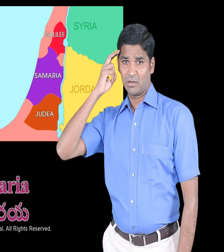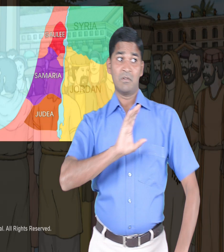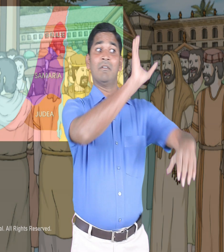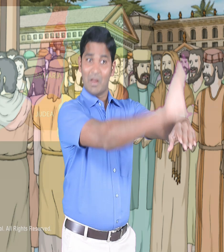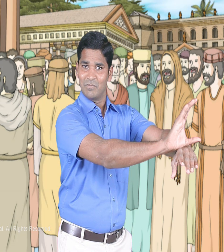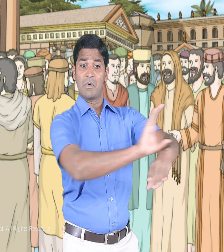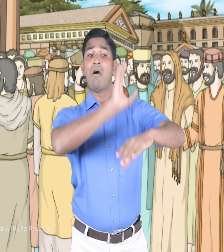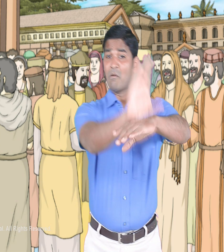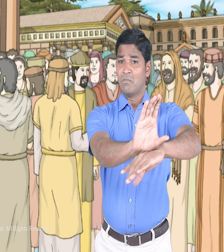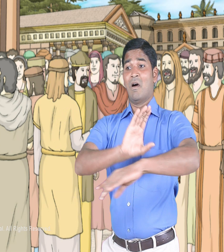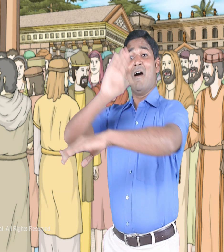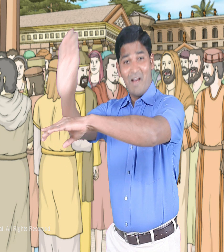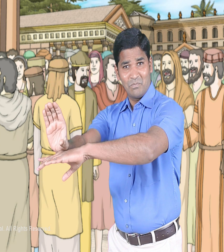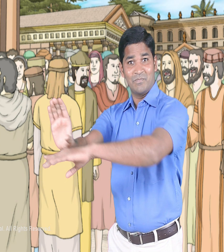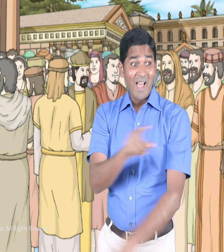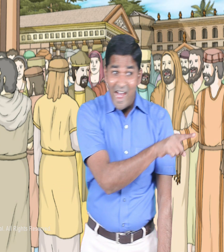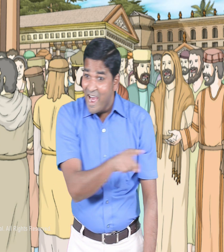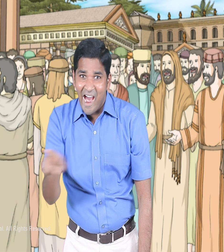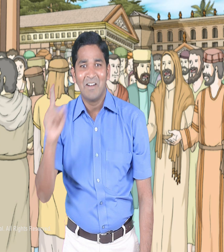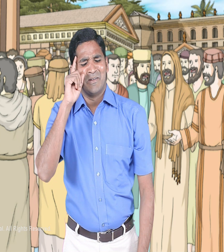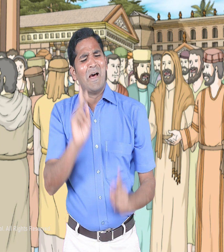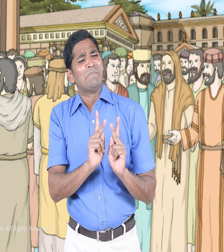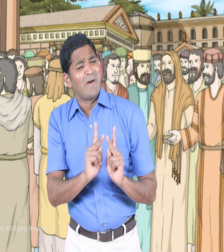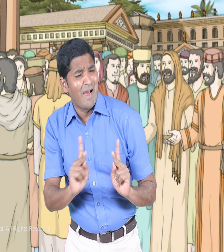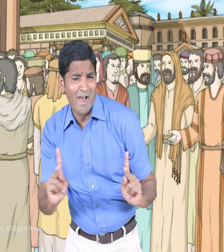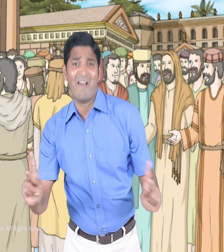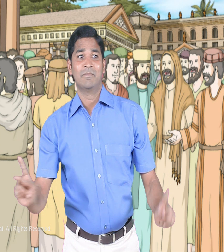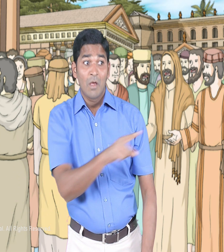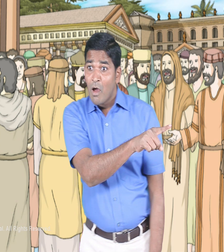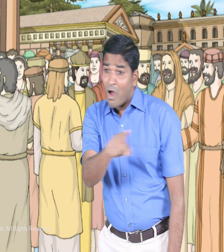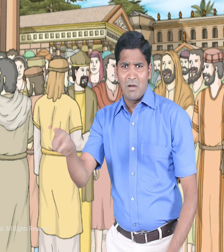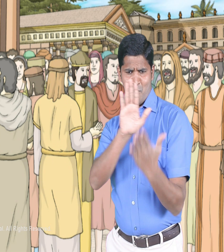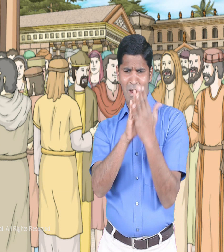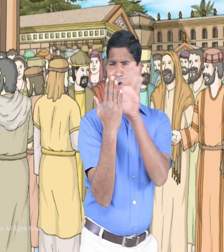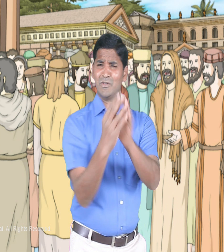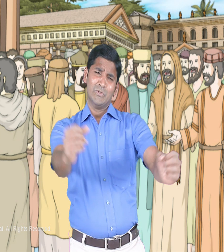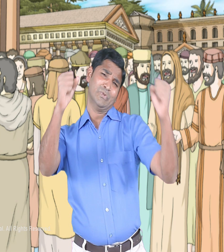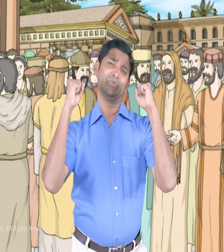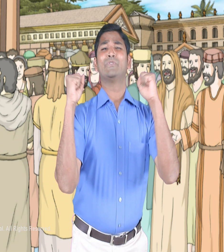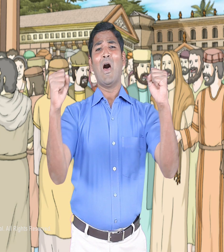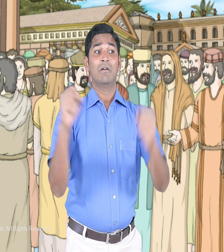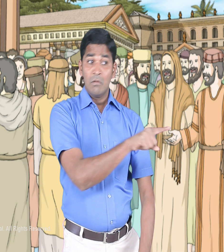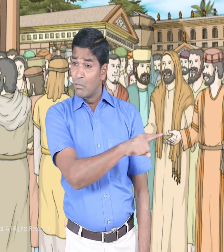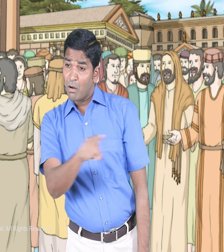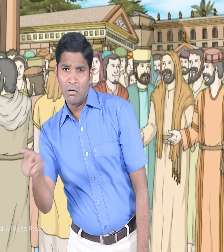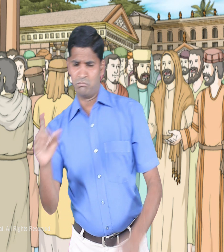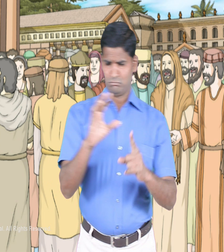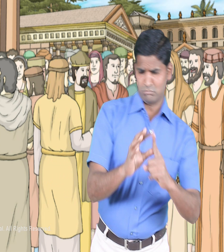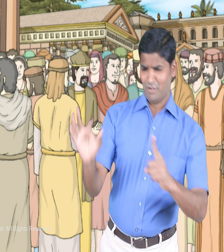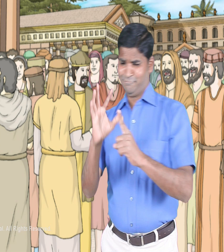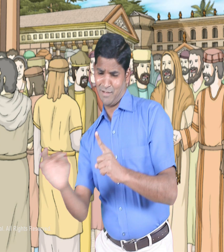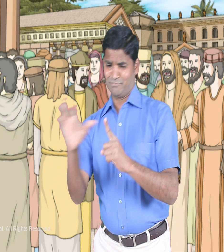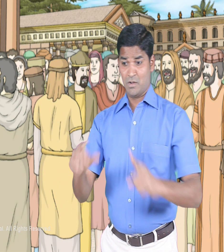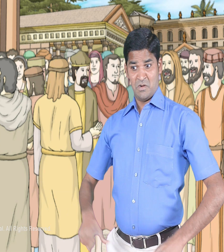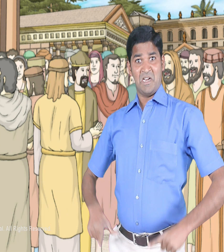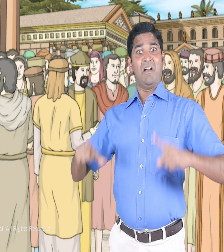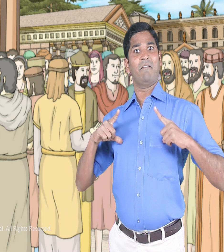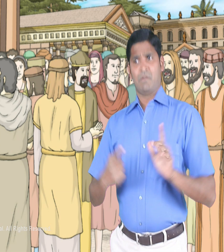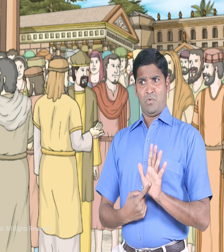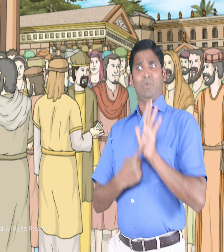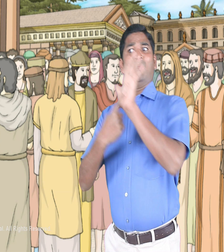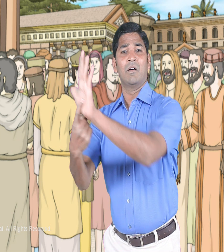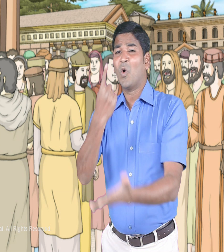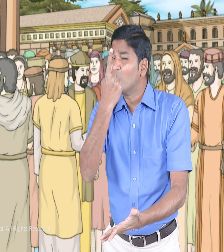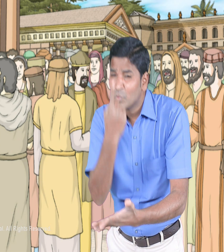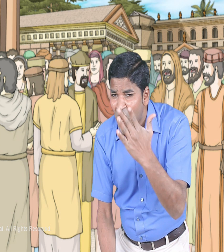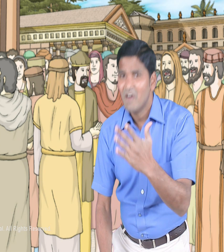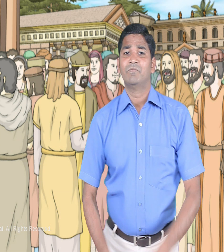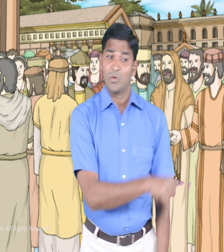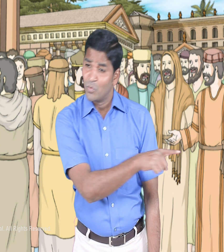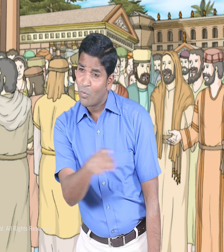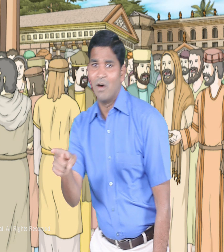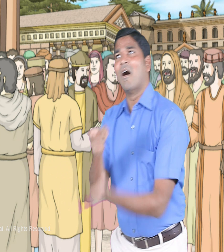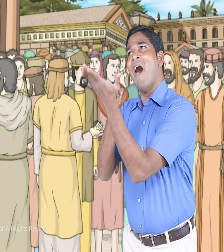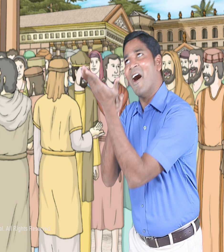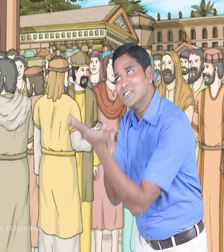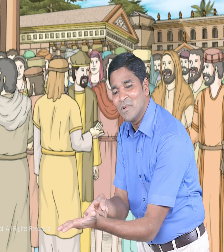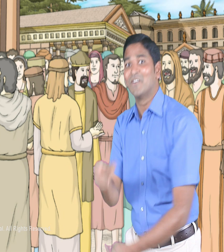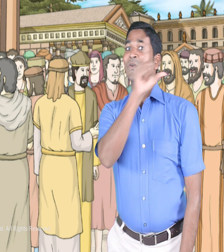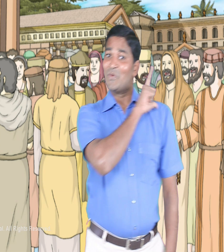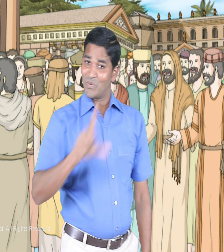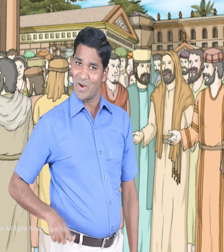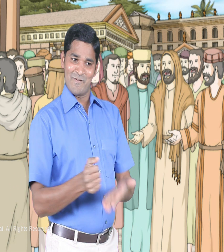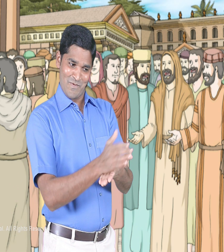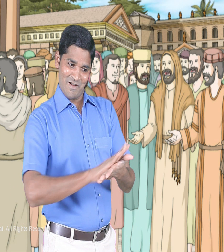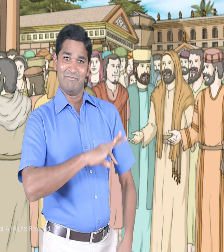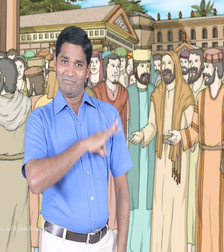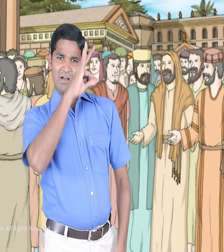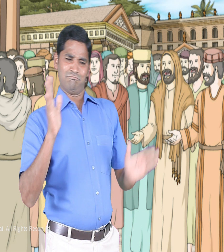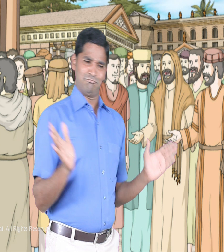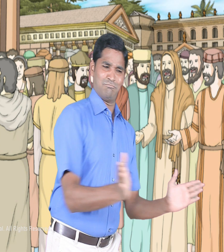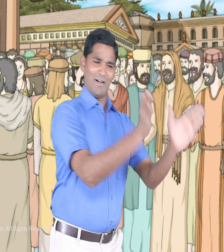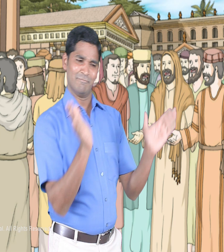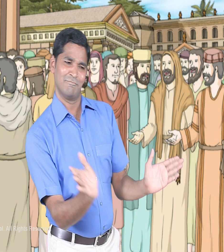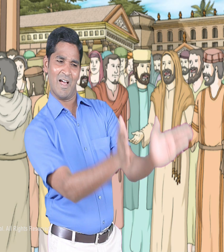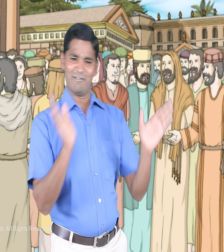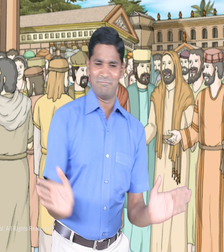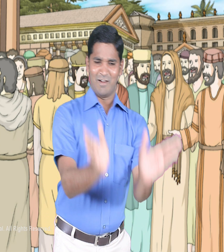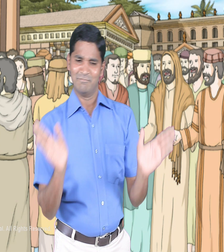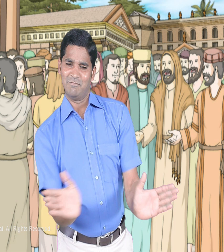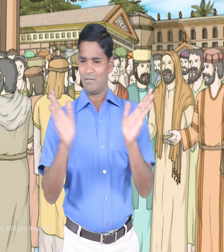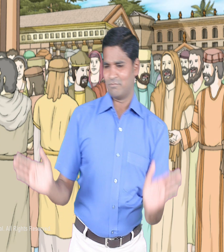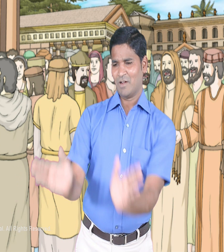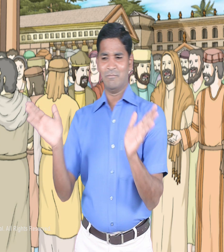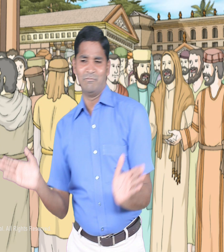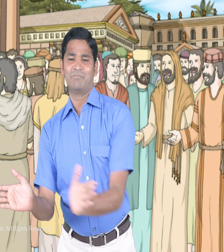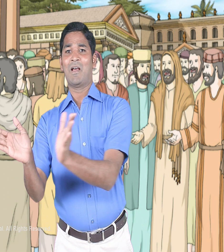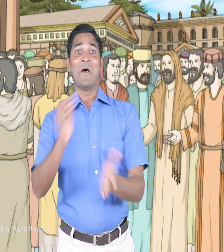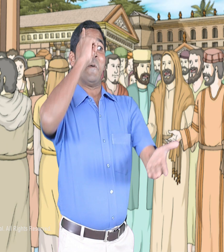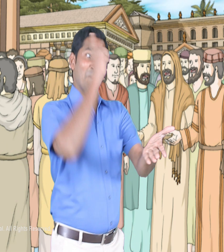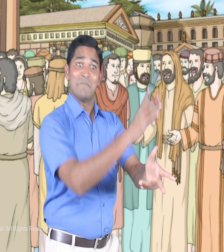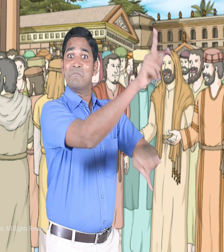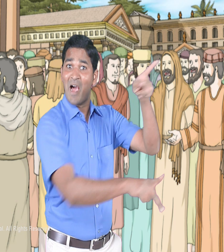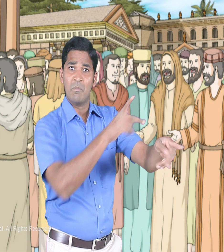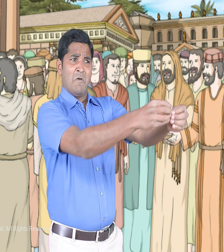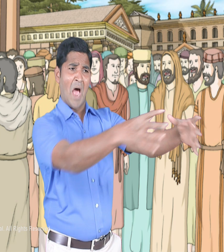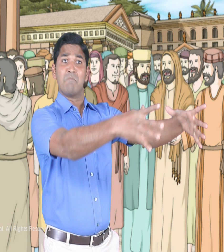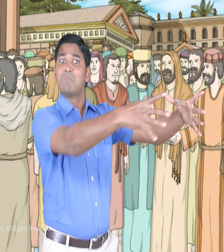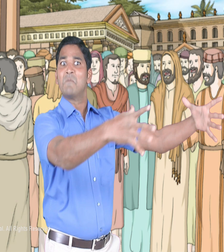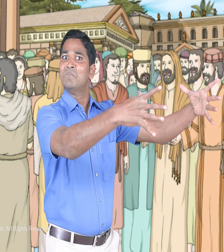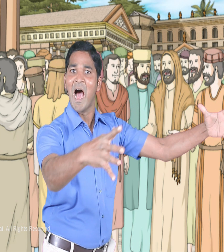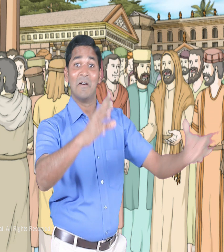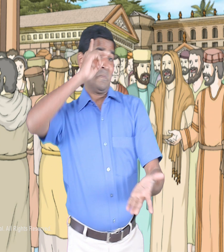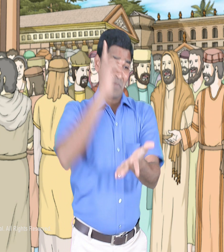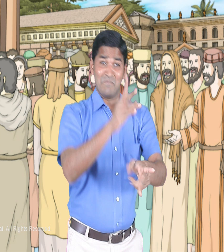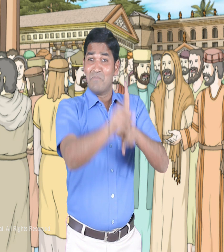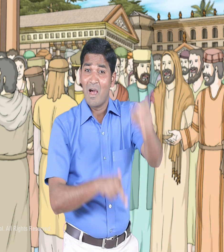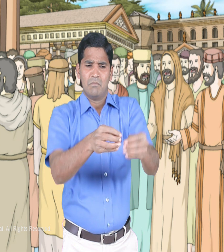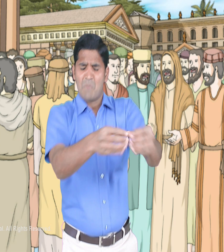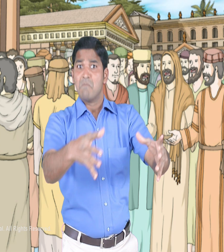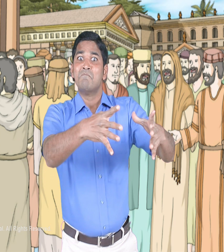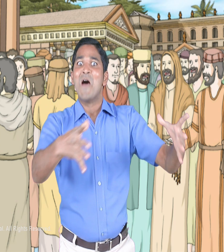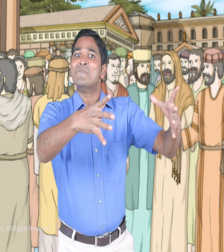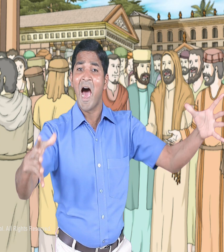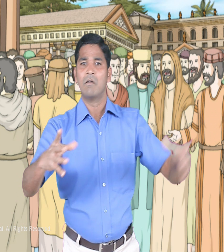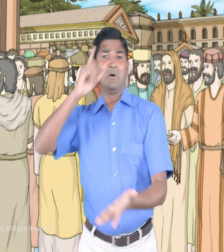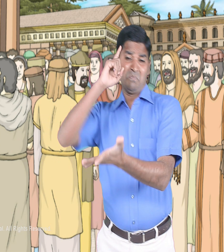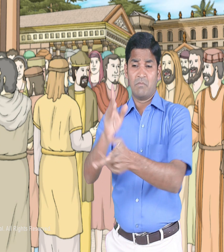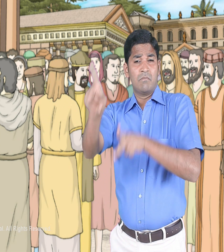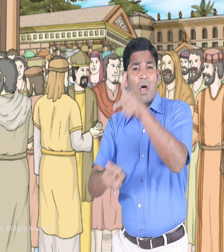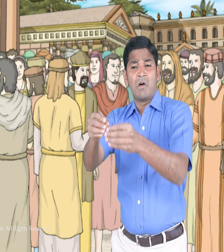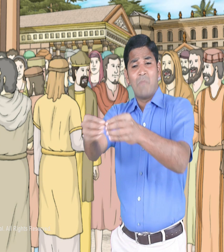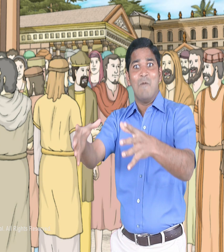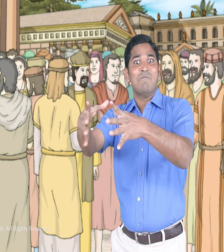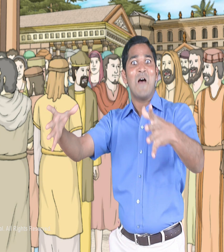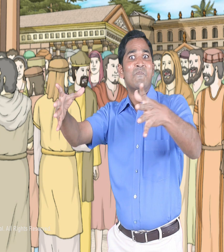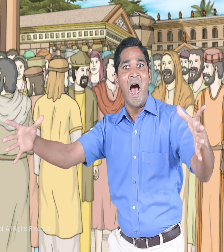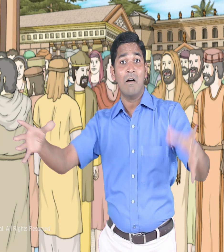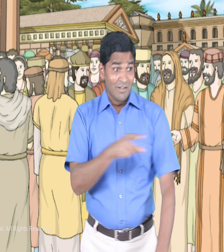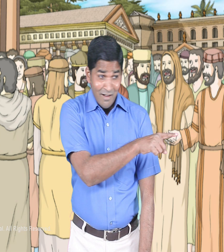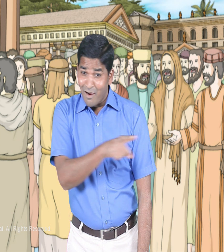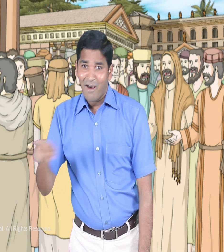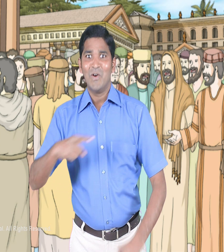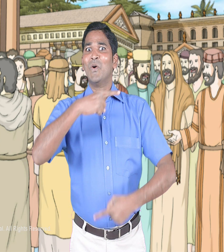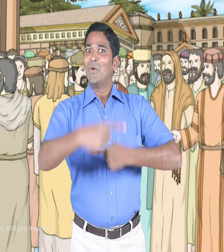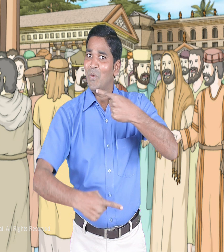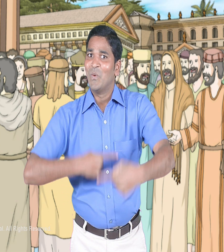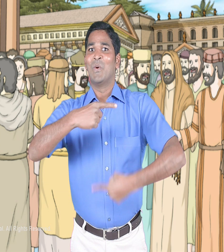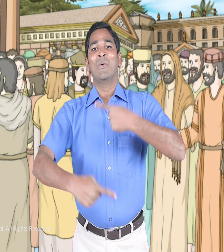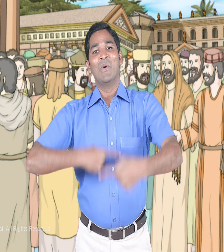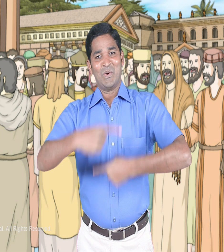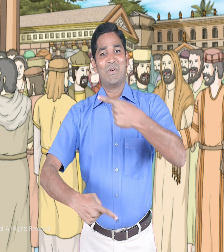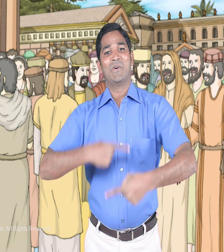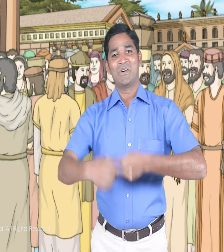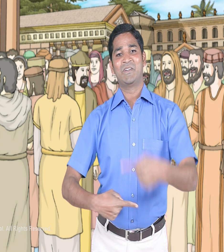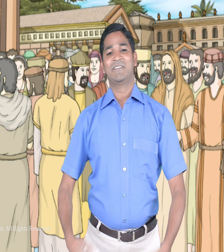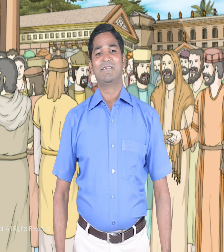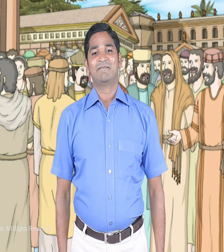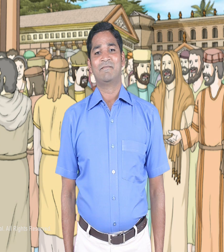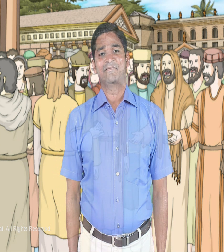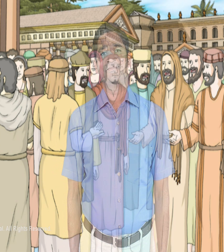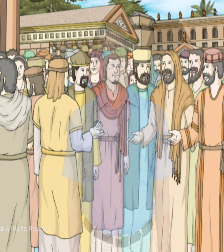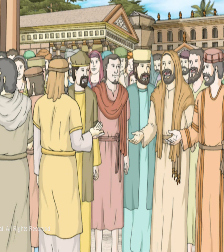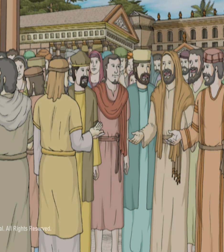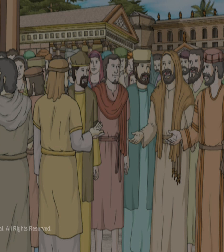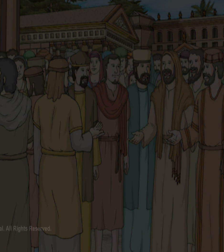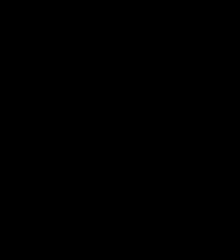It grew in strength and numbers, living in the fear of the Lord and the encouragement of the Holy Spirit.